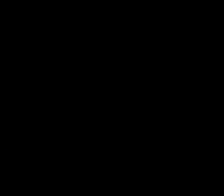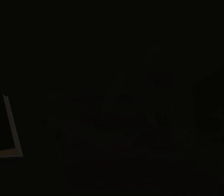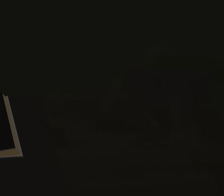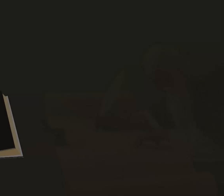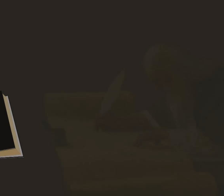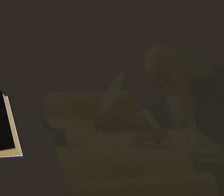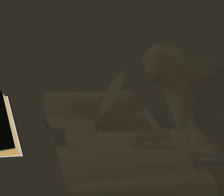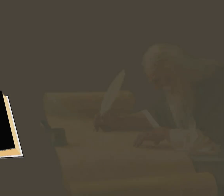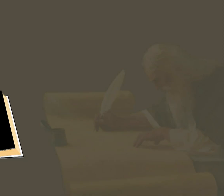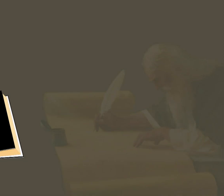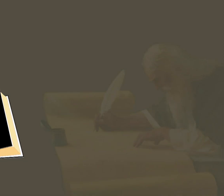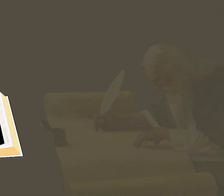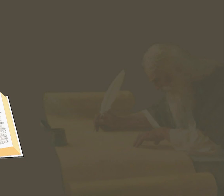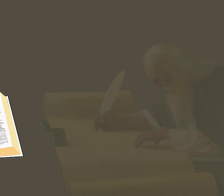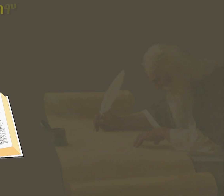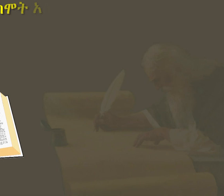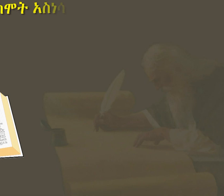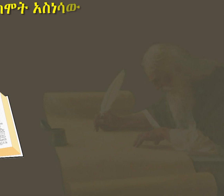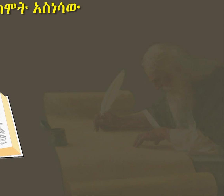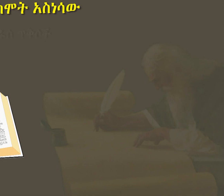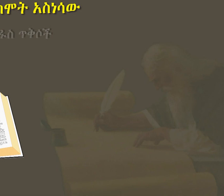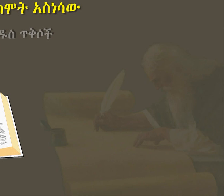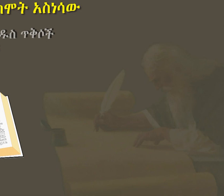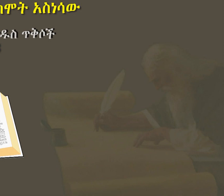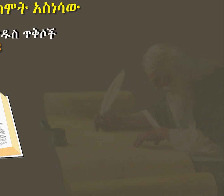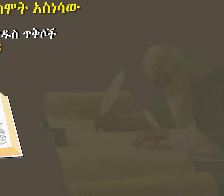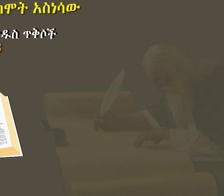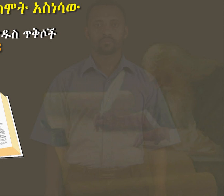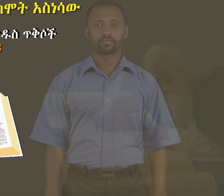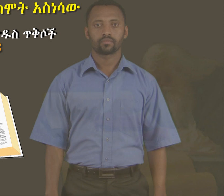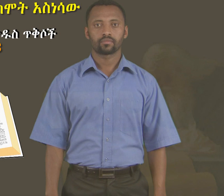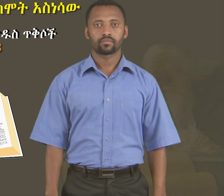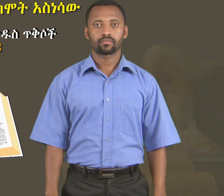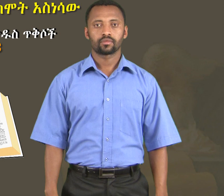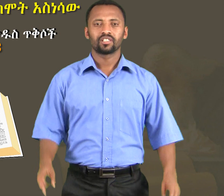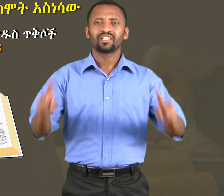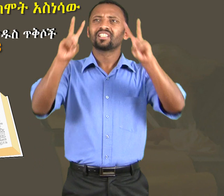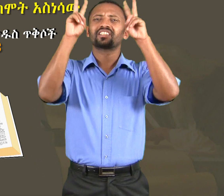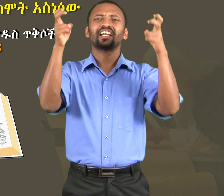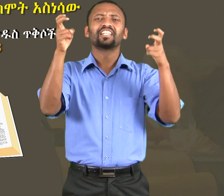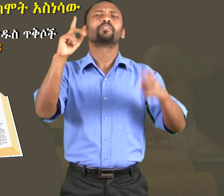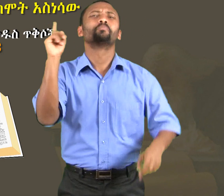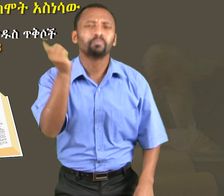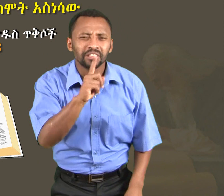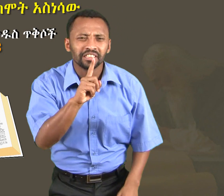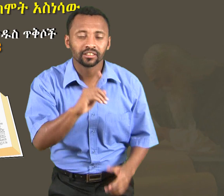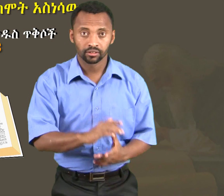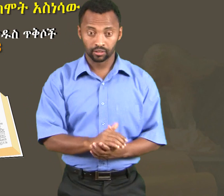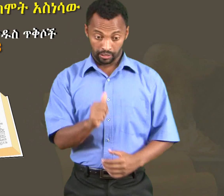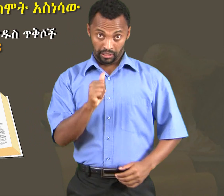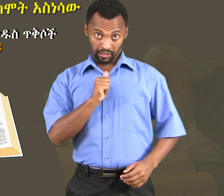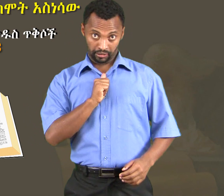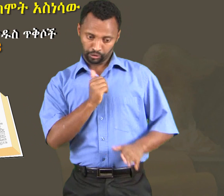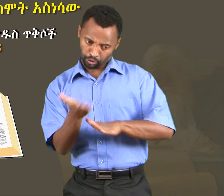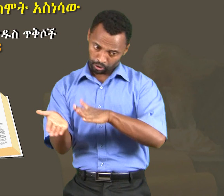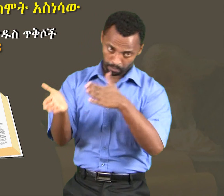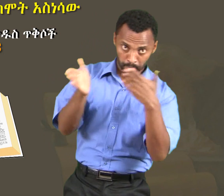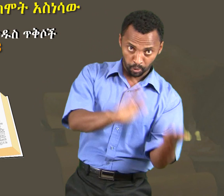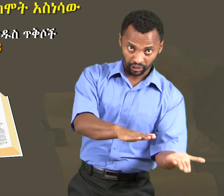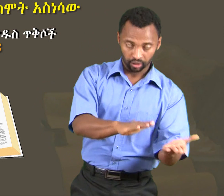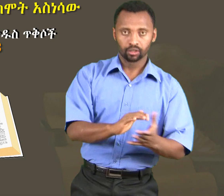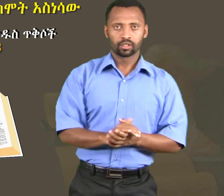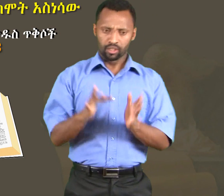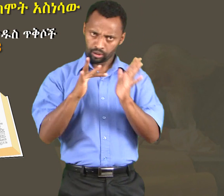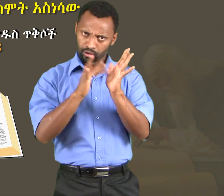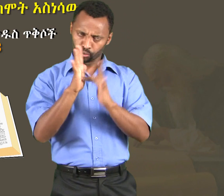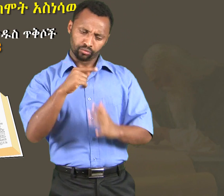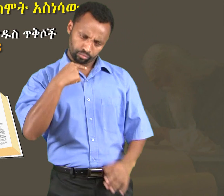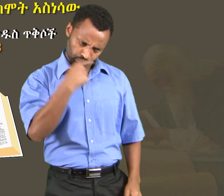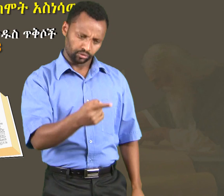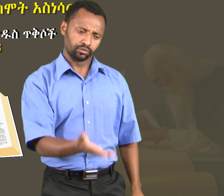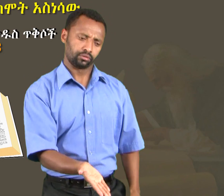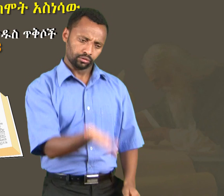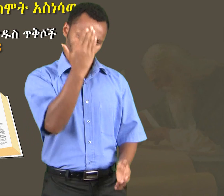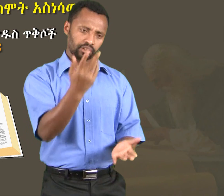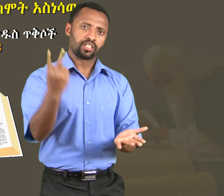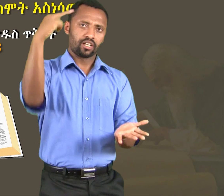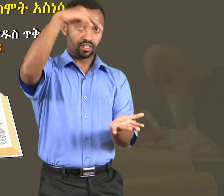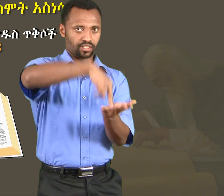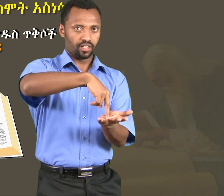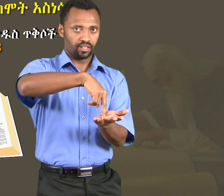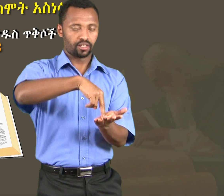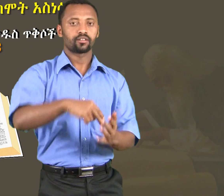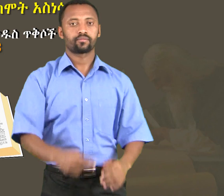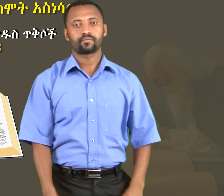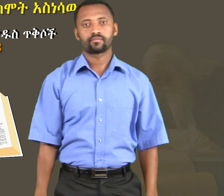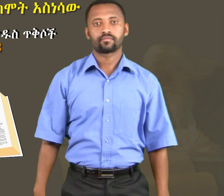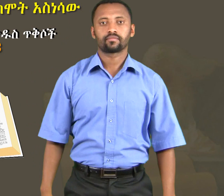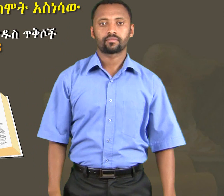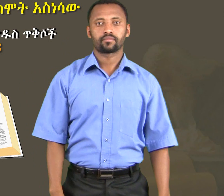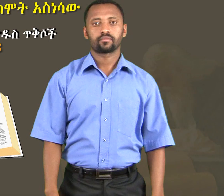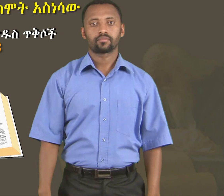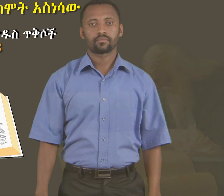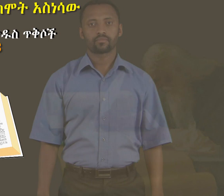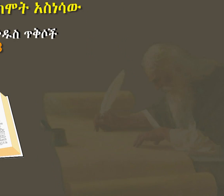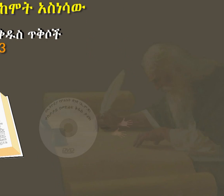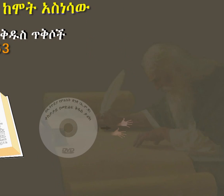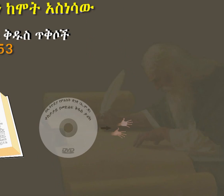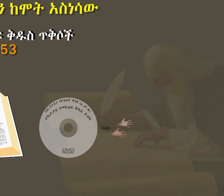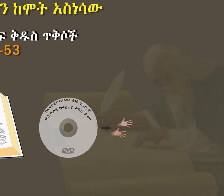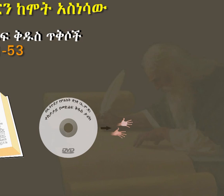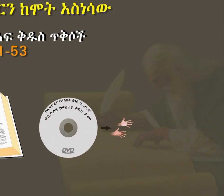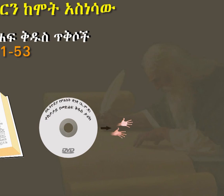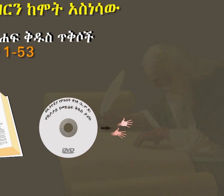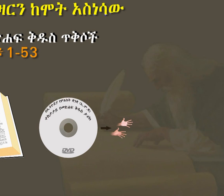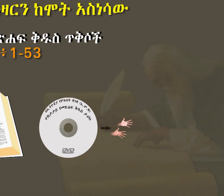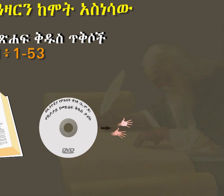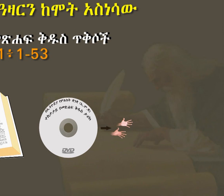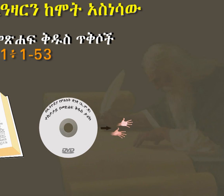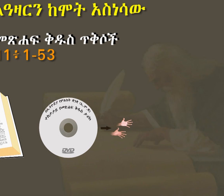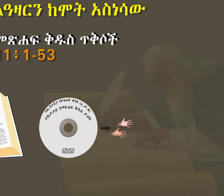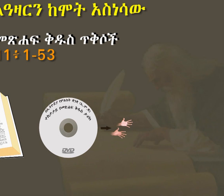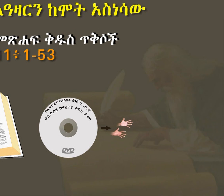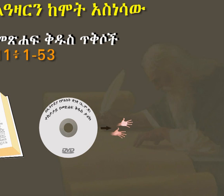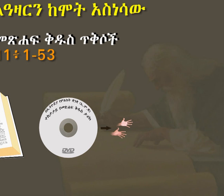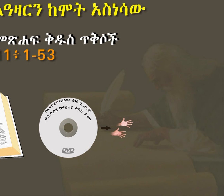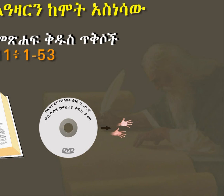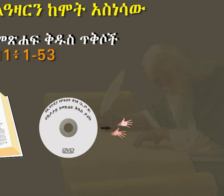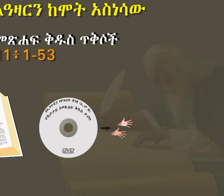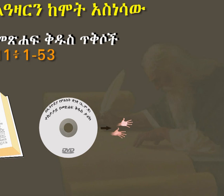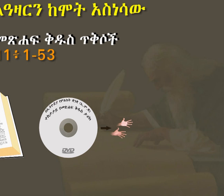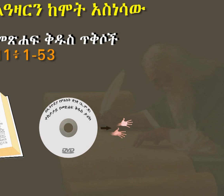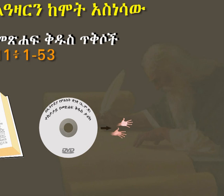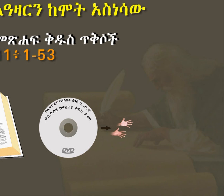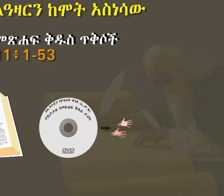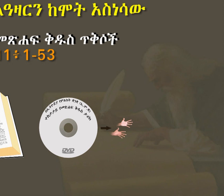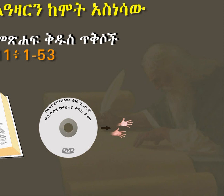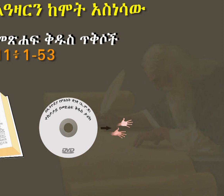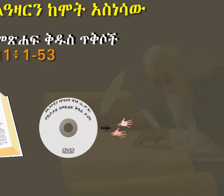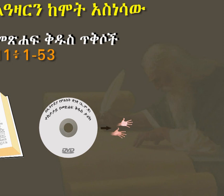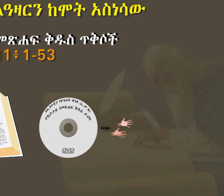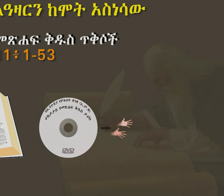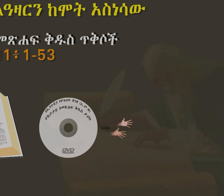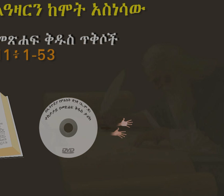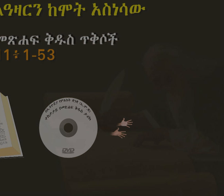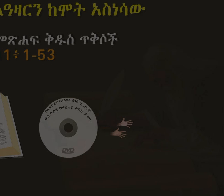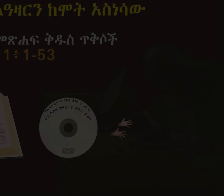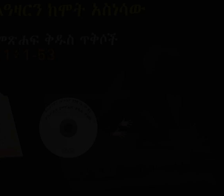Jesus raises Lazarus from the dead